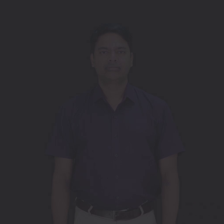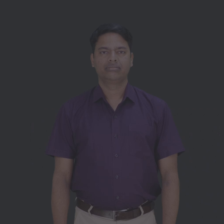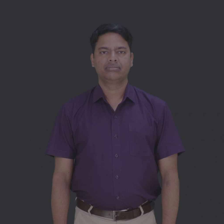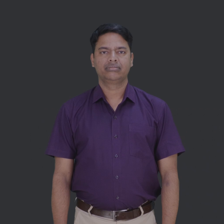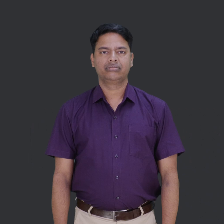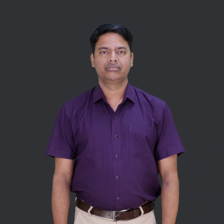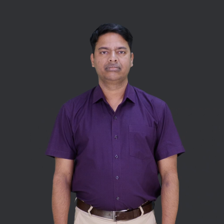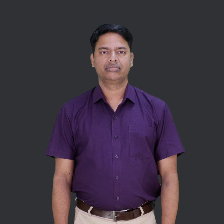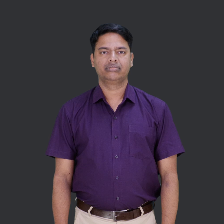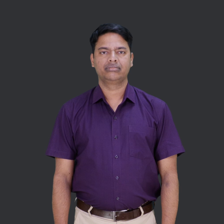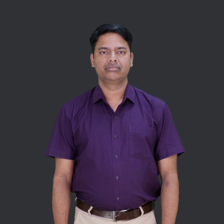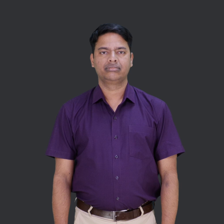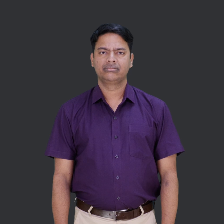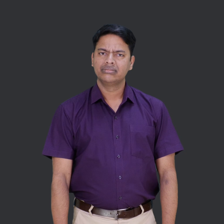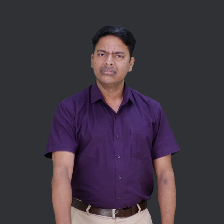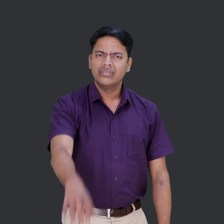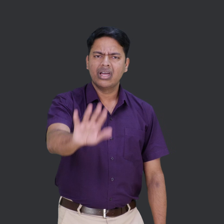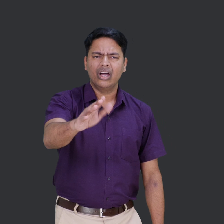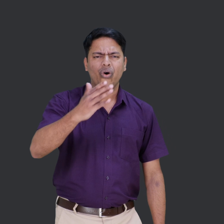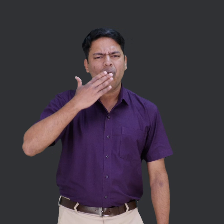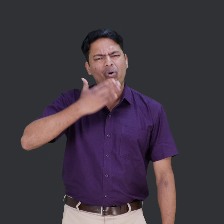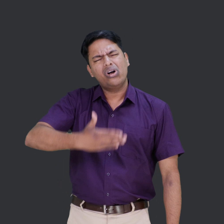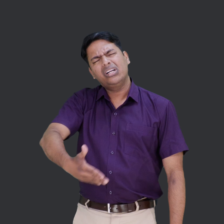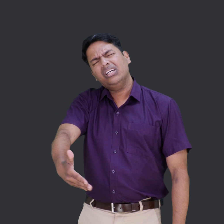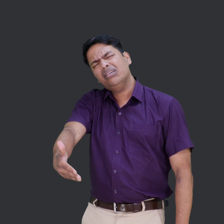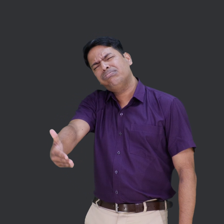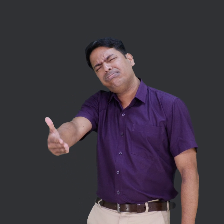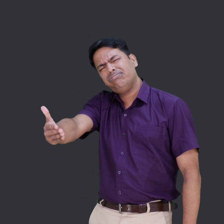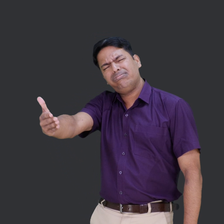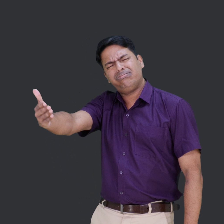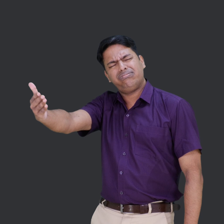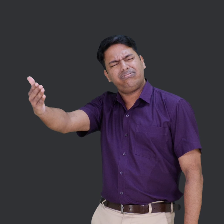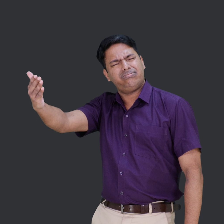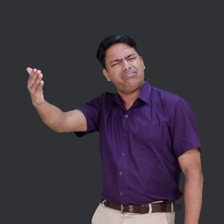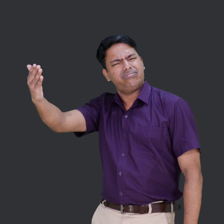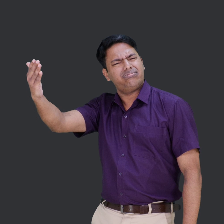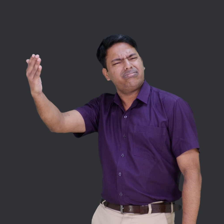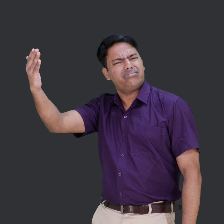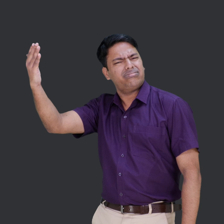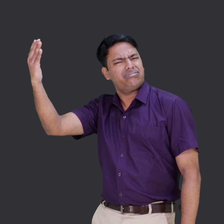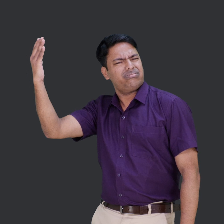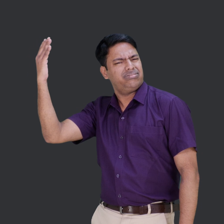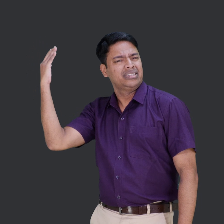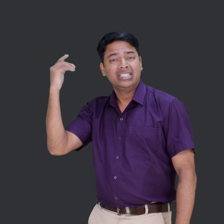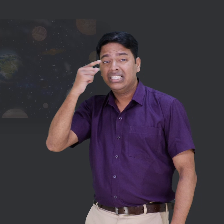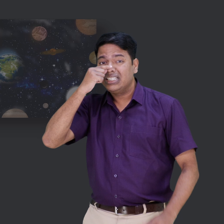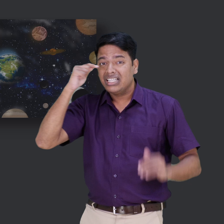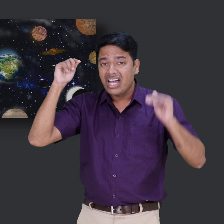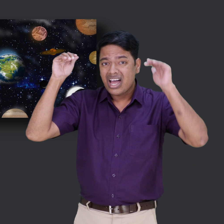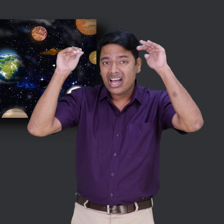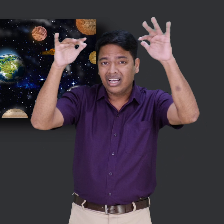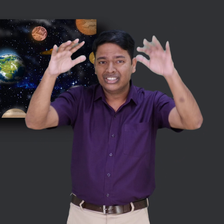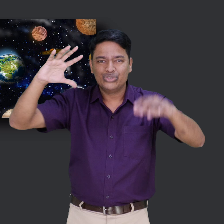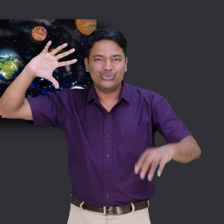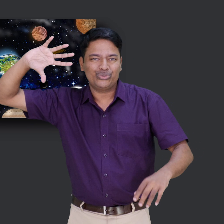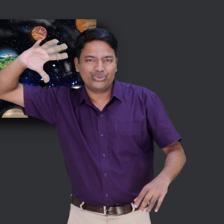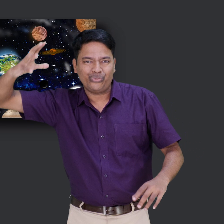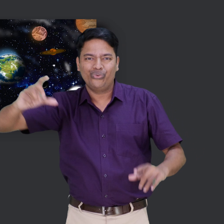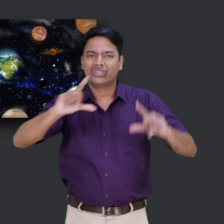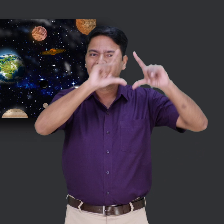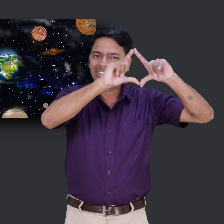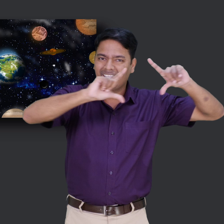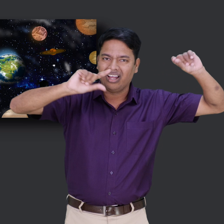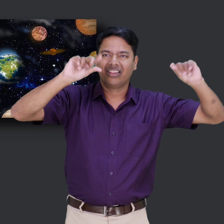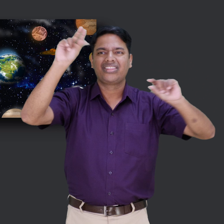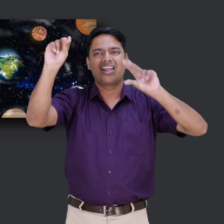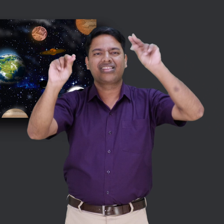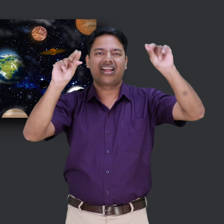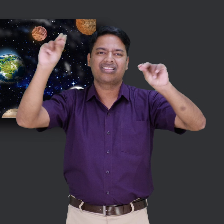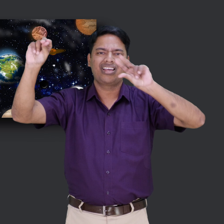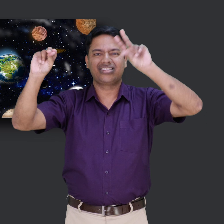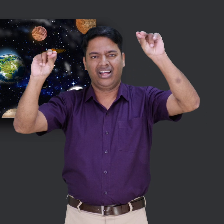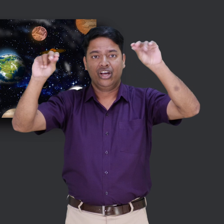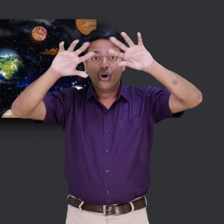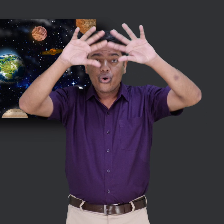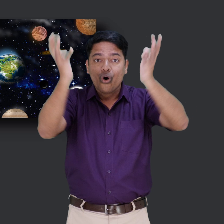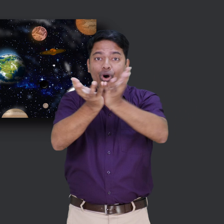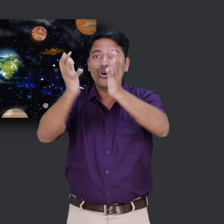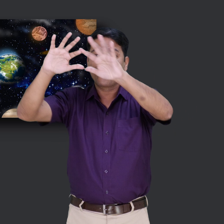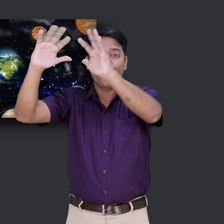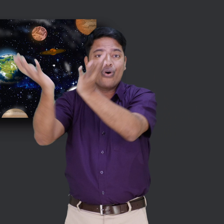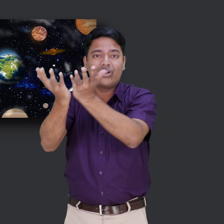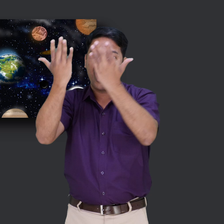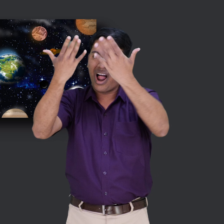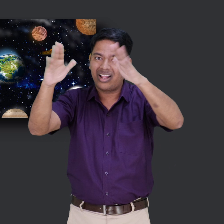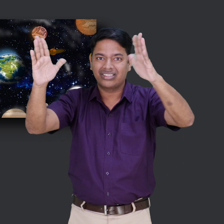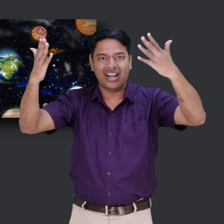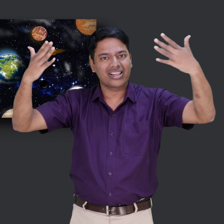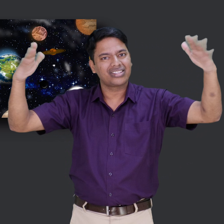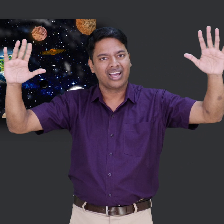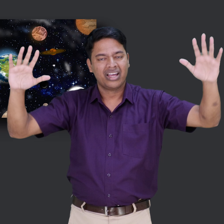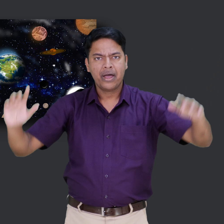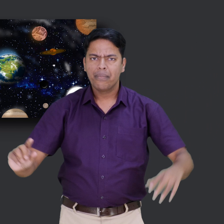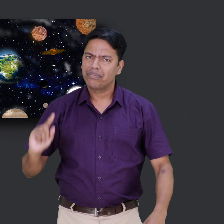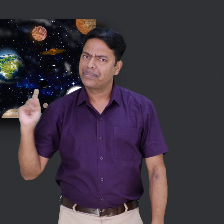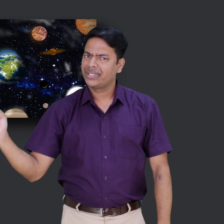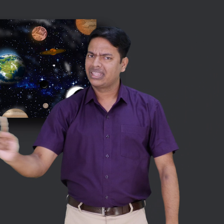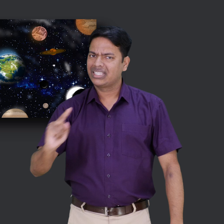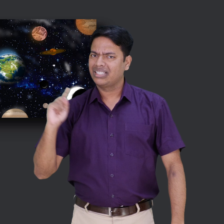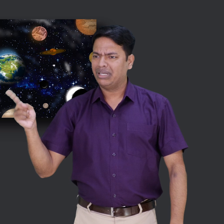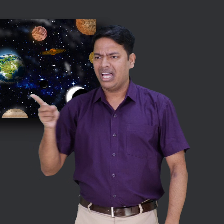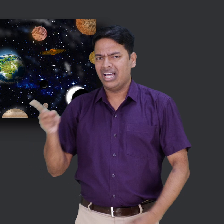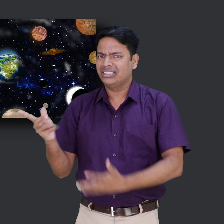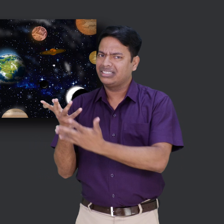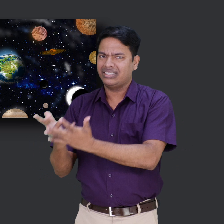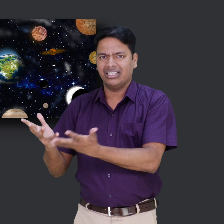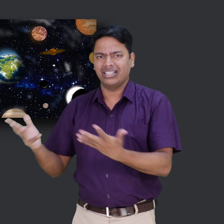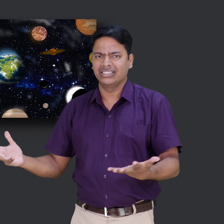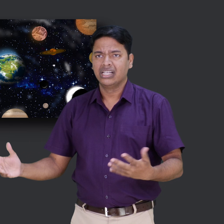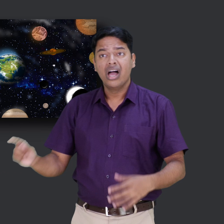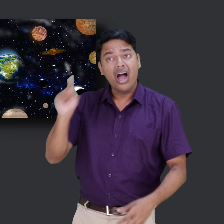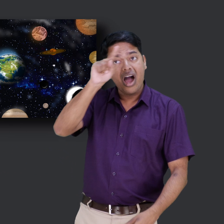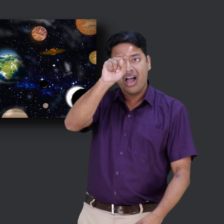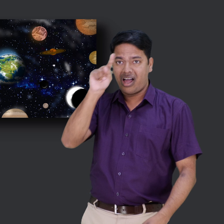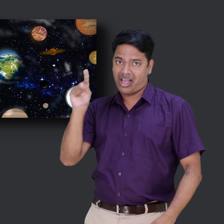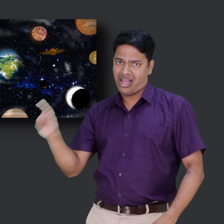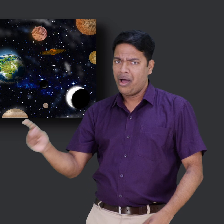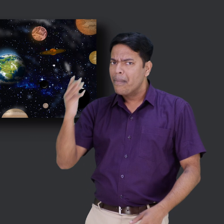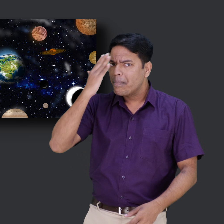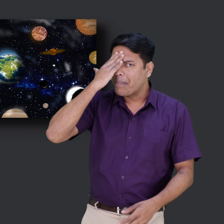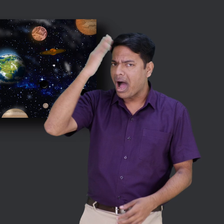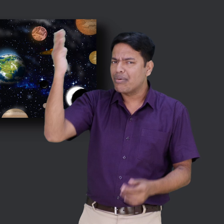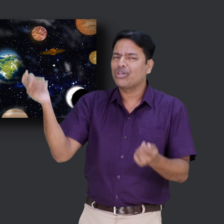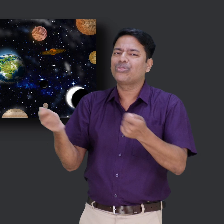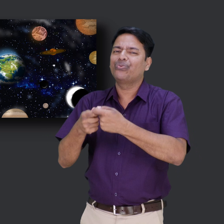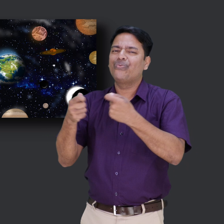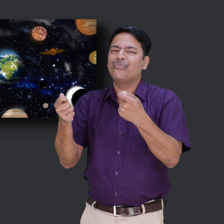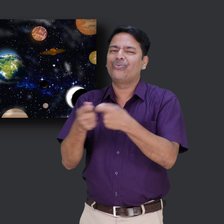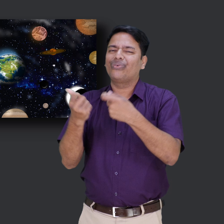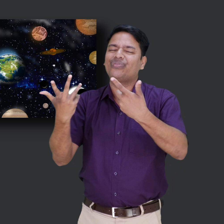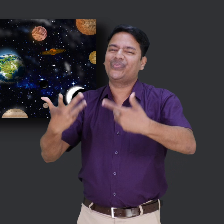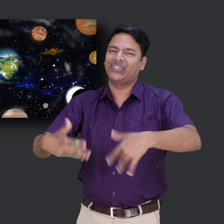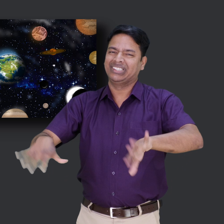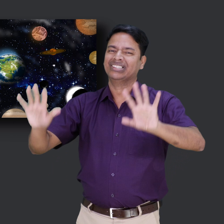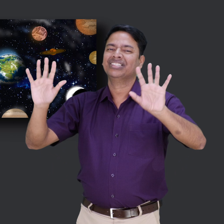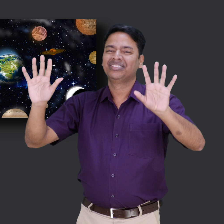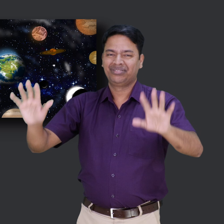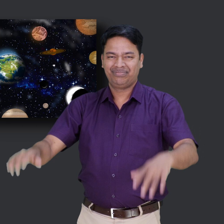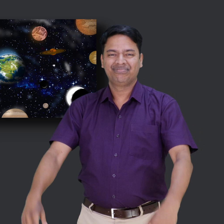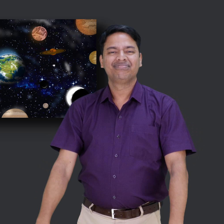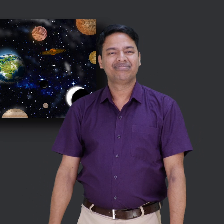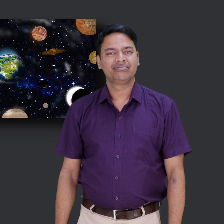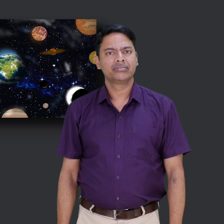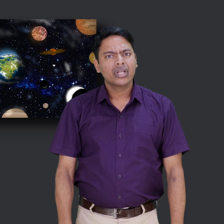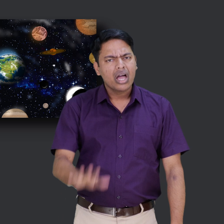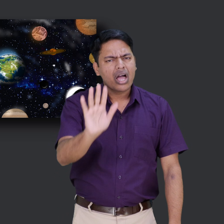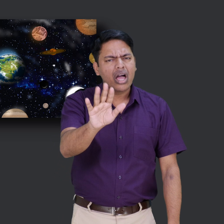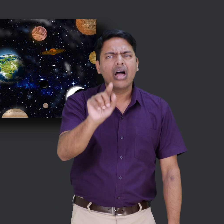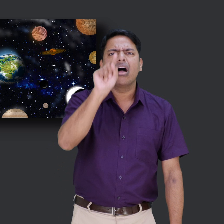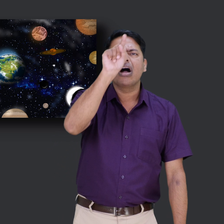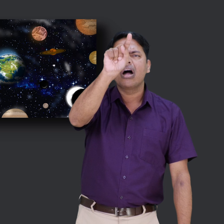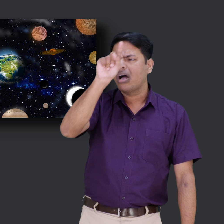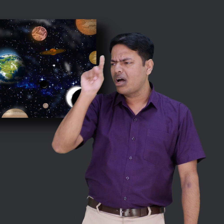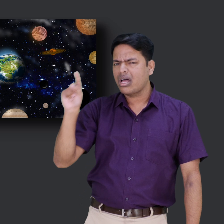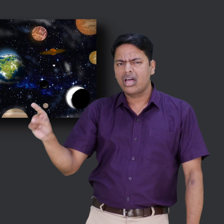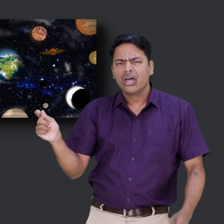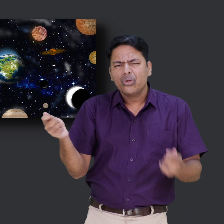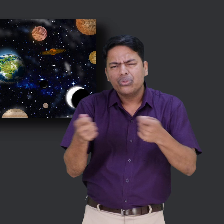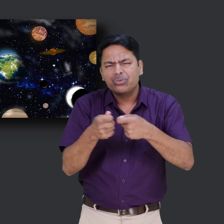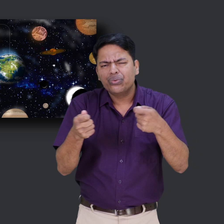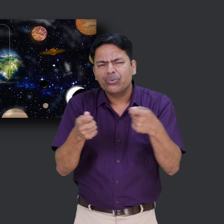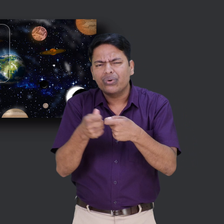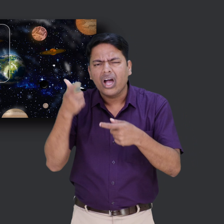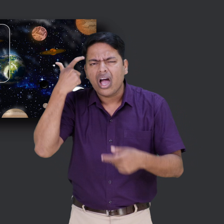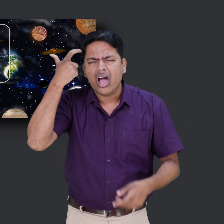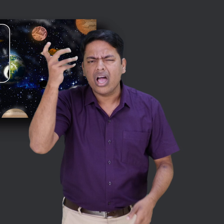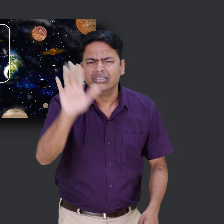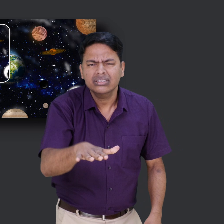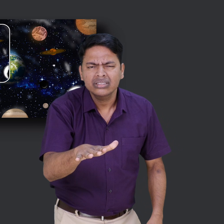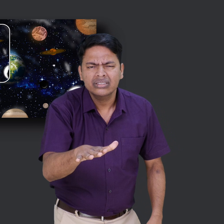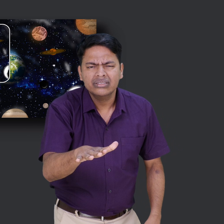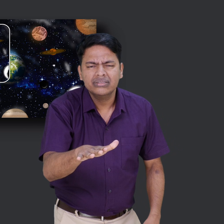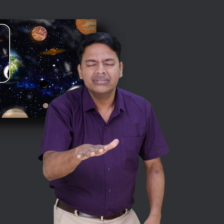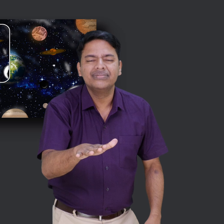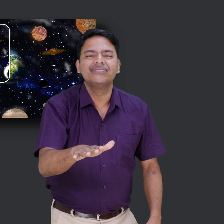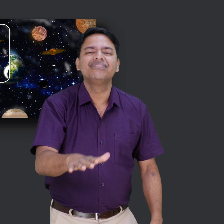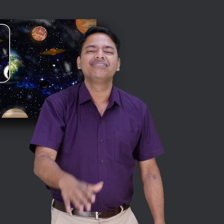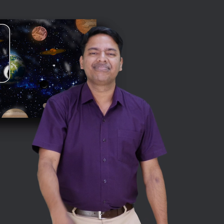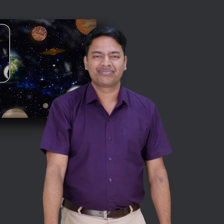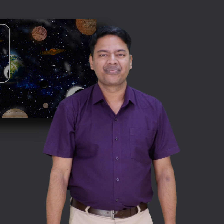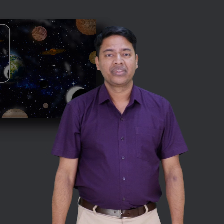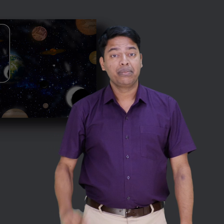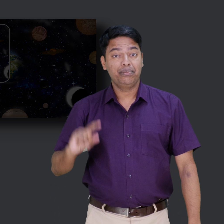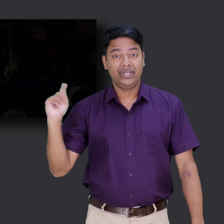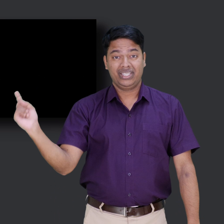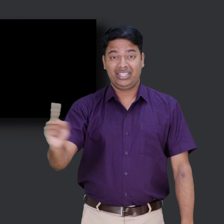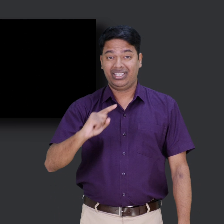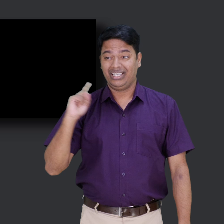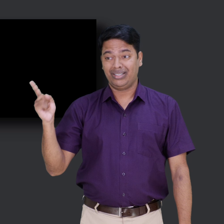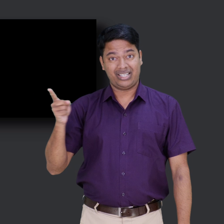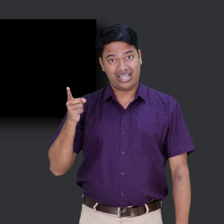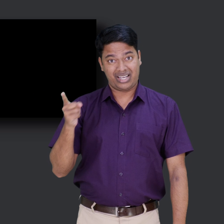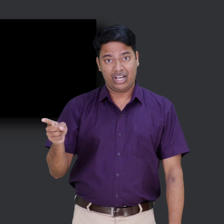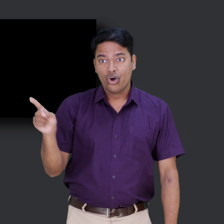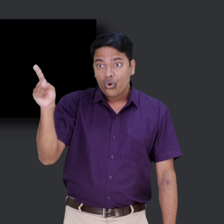In the beginning God created the heavens and the earth.